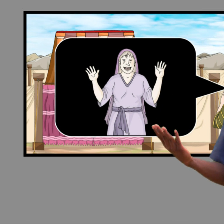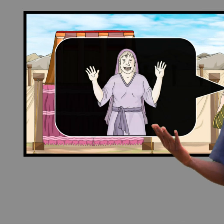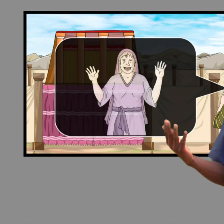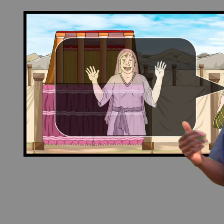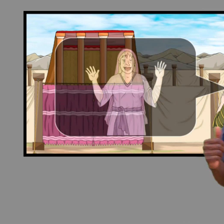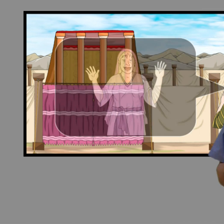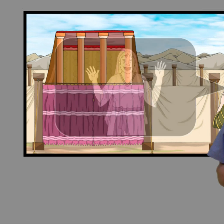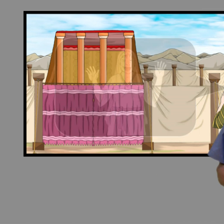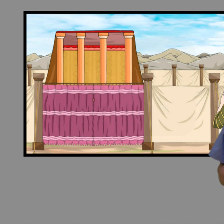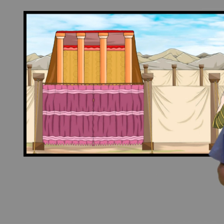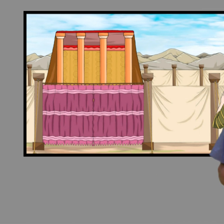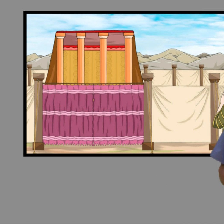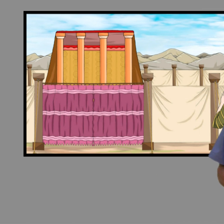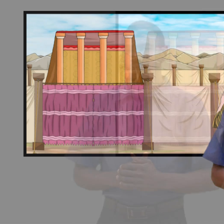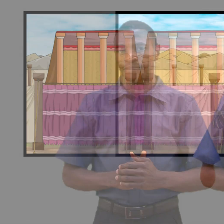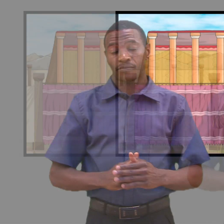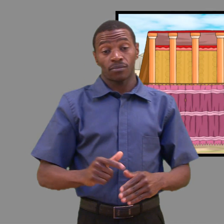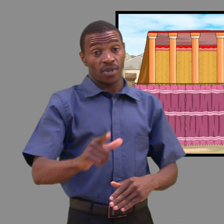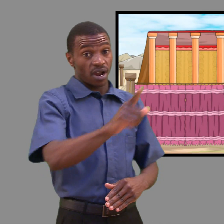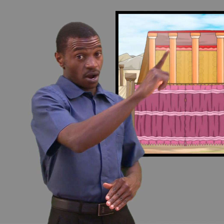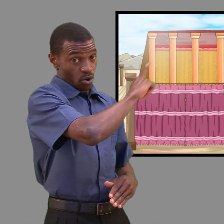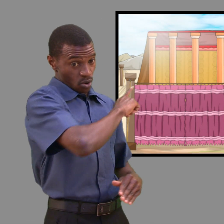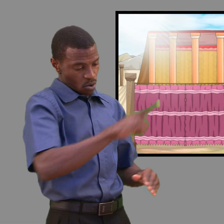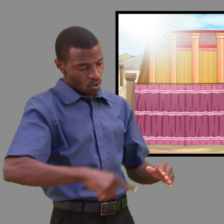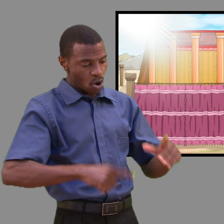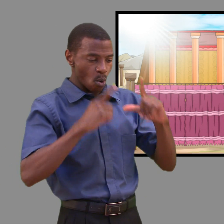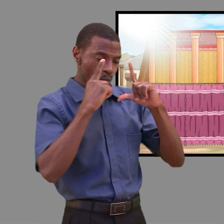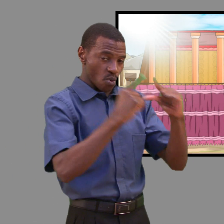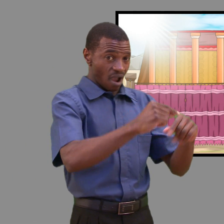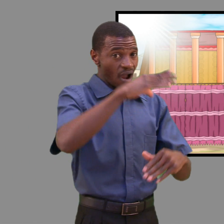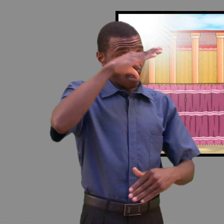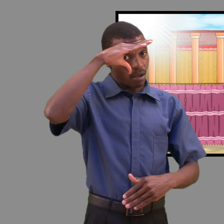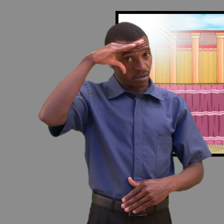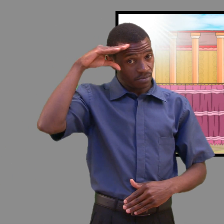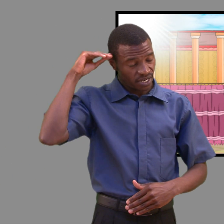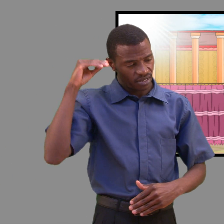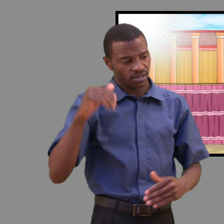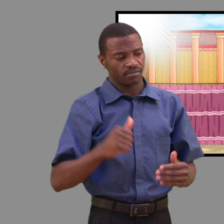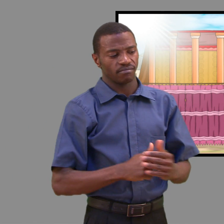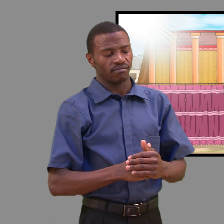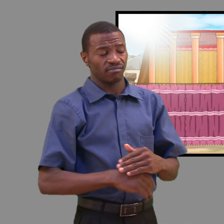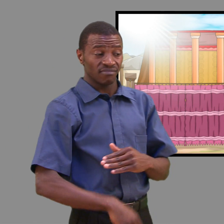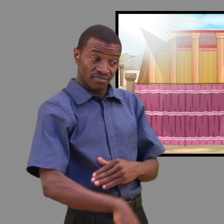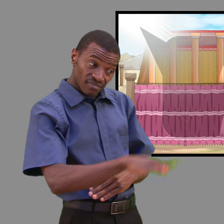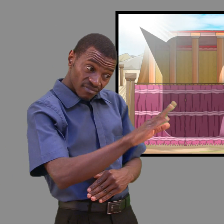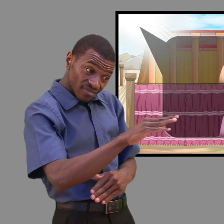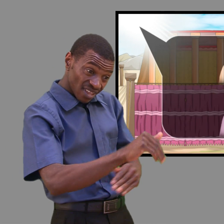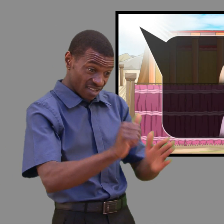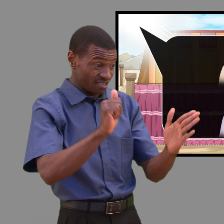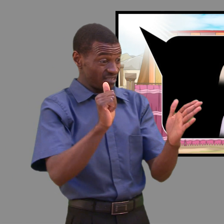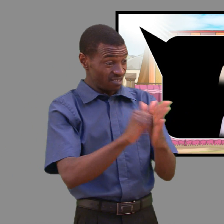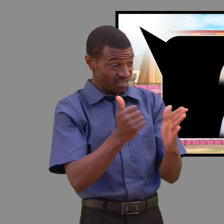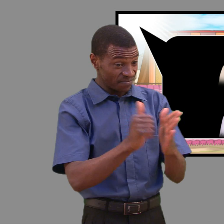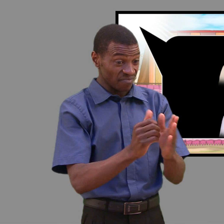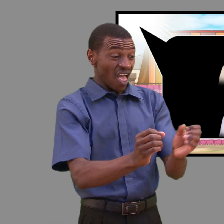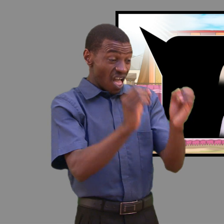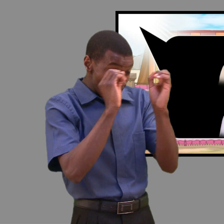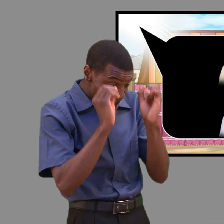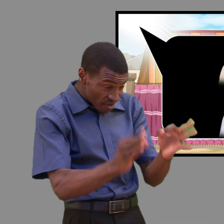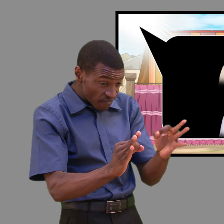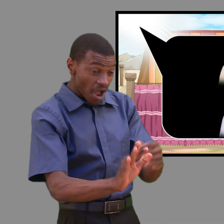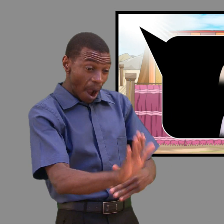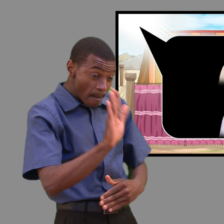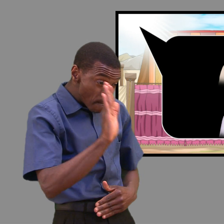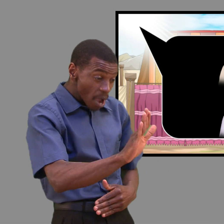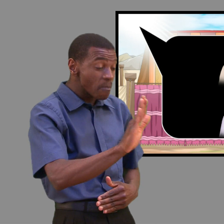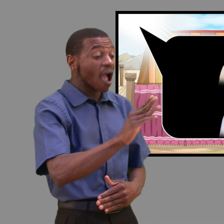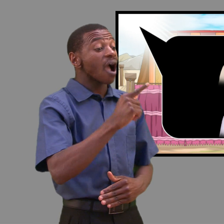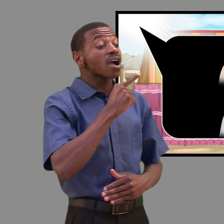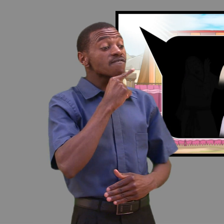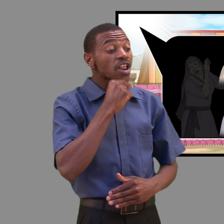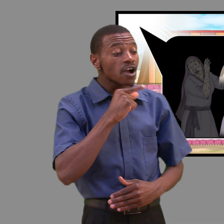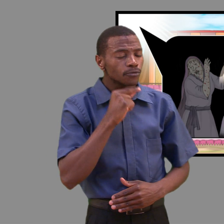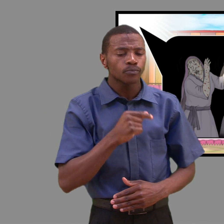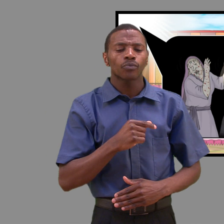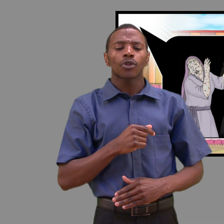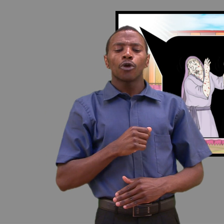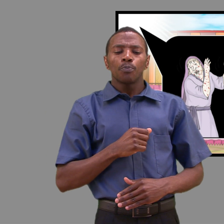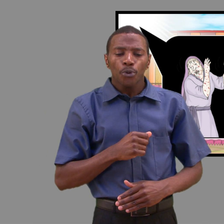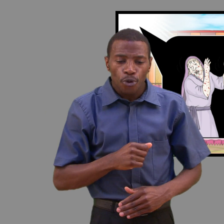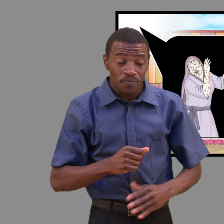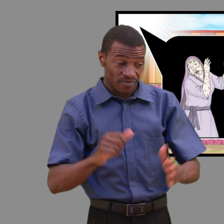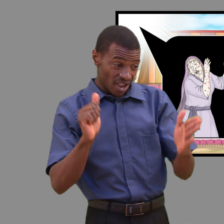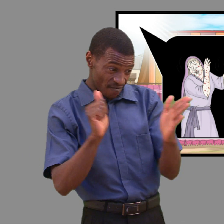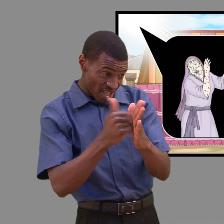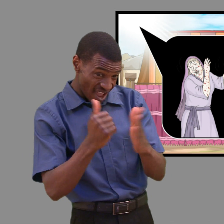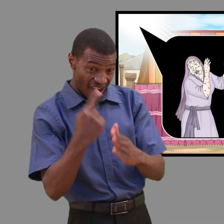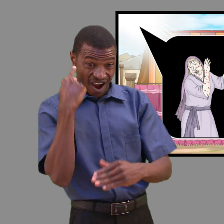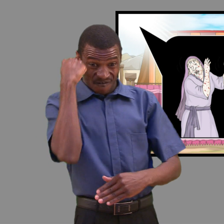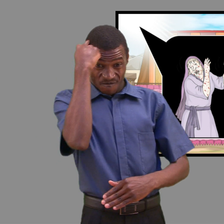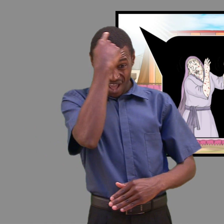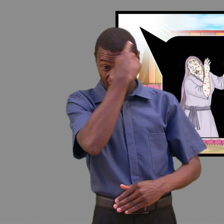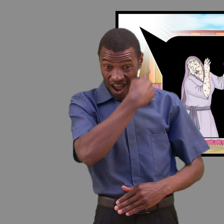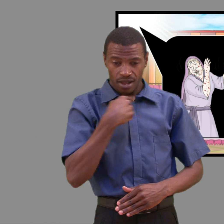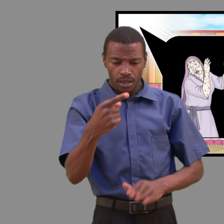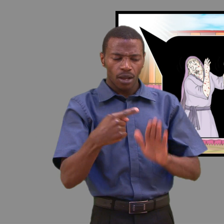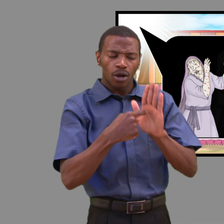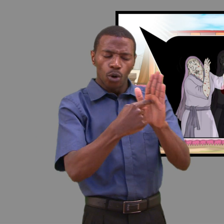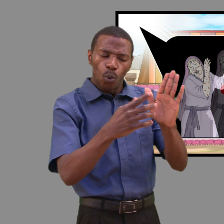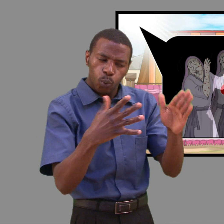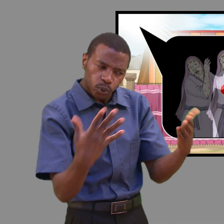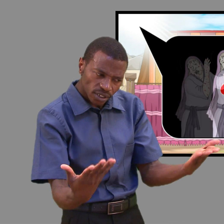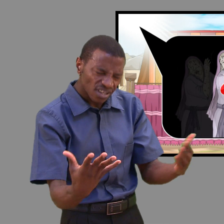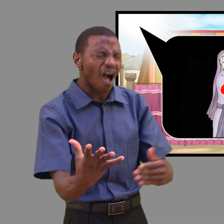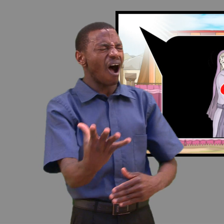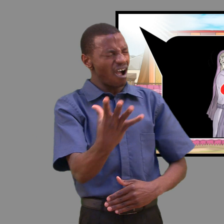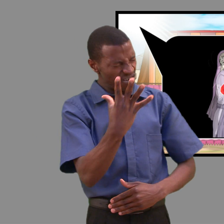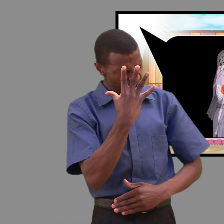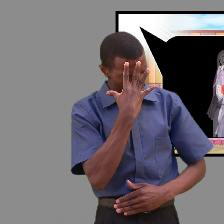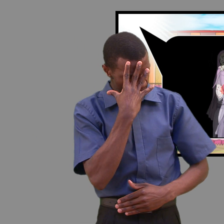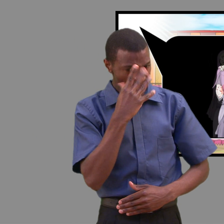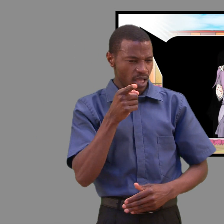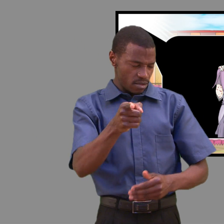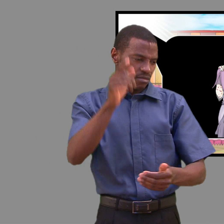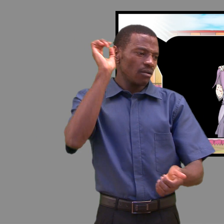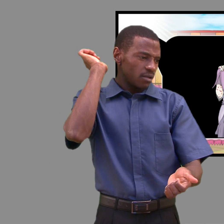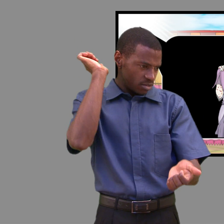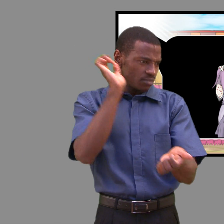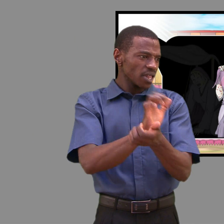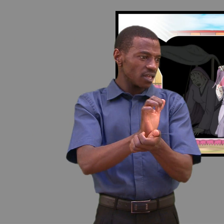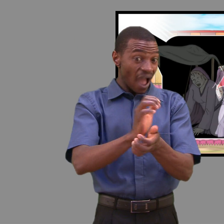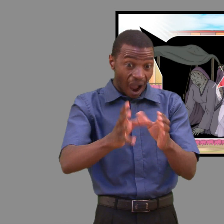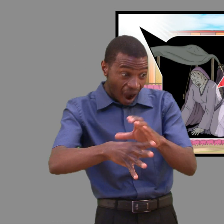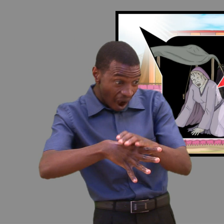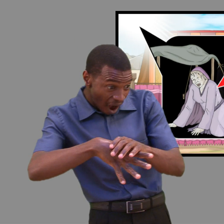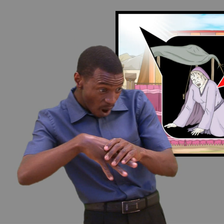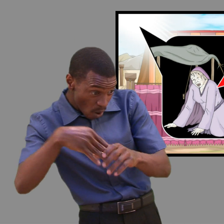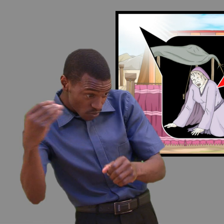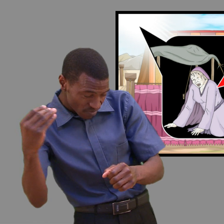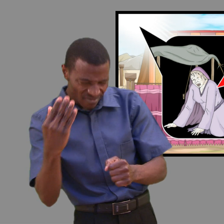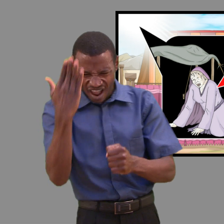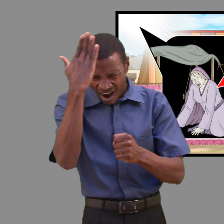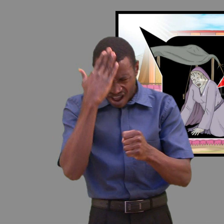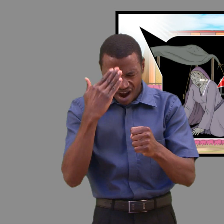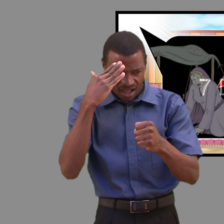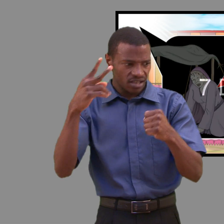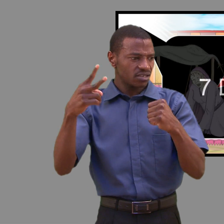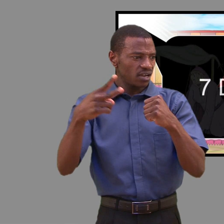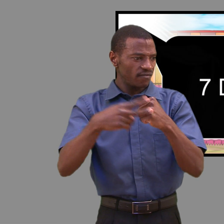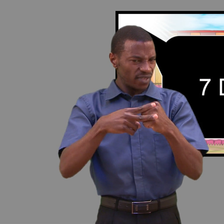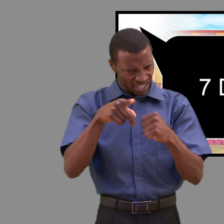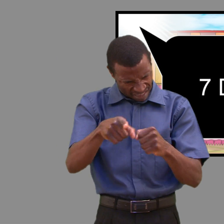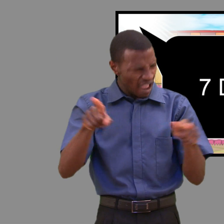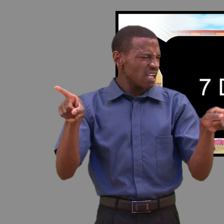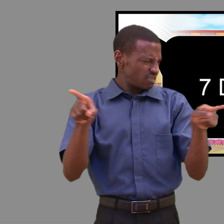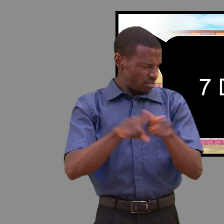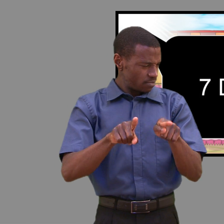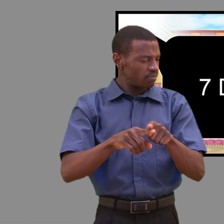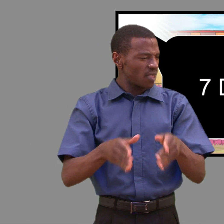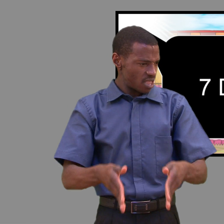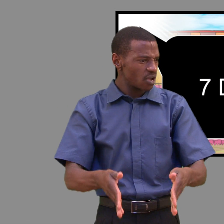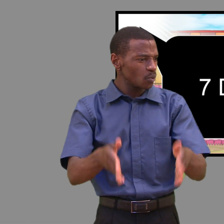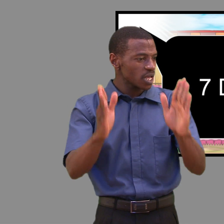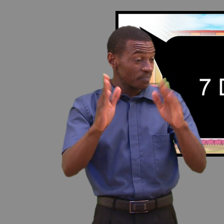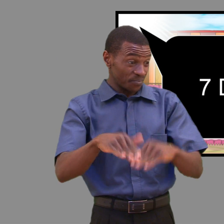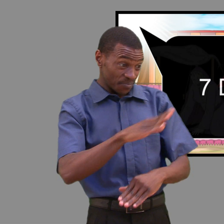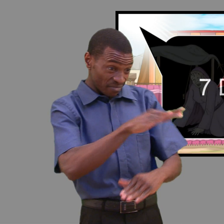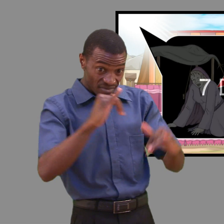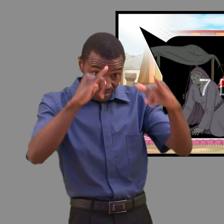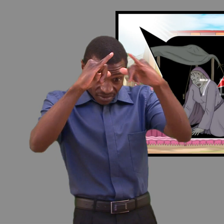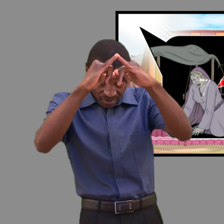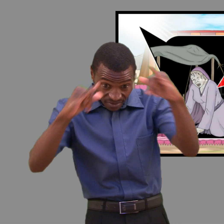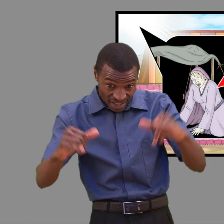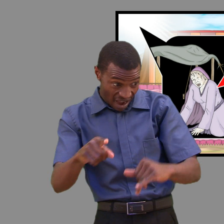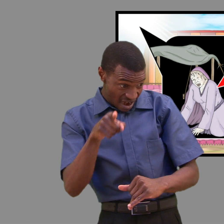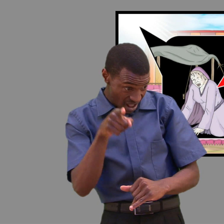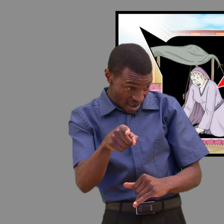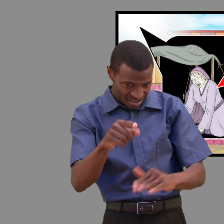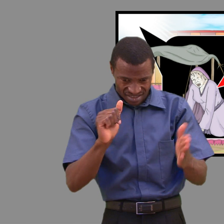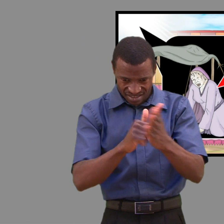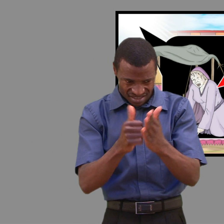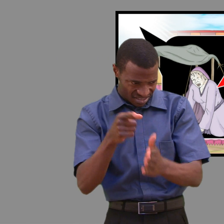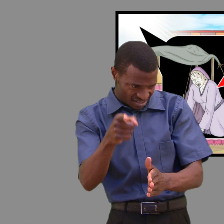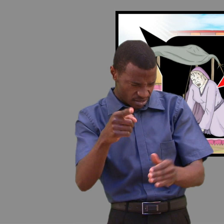But the LORD answered Moses, “If her father had but spit in her face, would she not have been in disgrace for seven days?